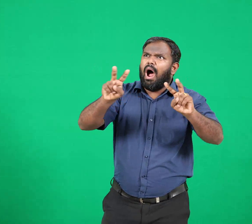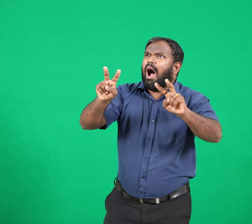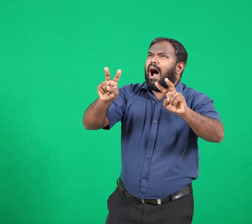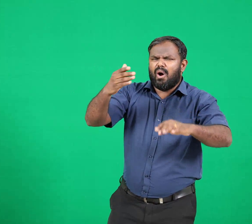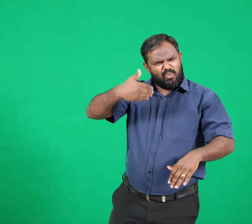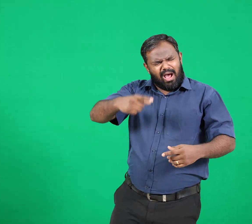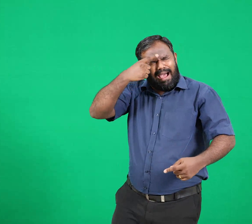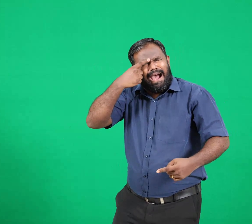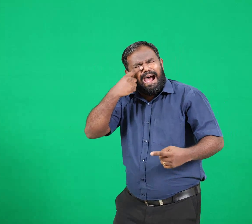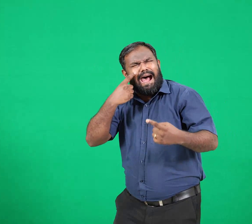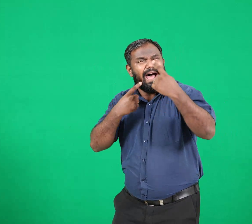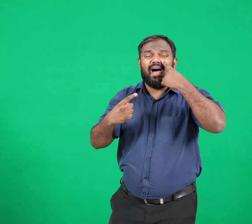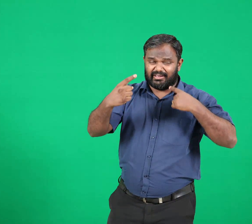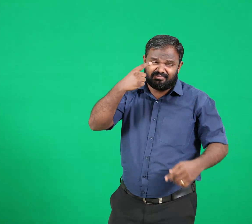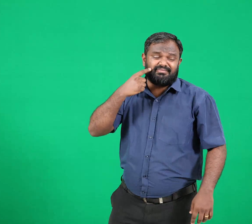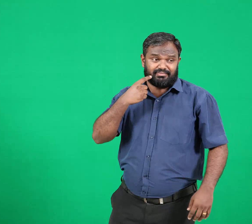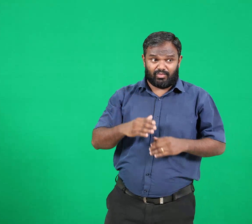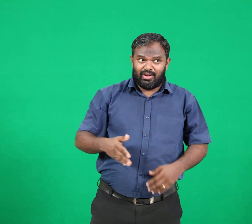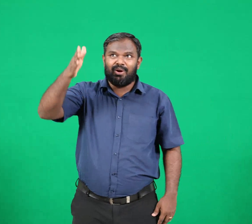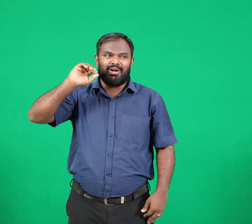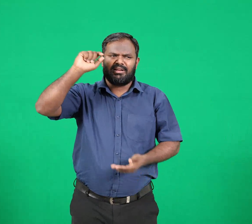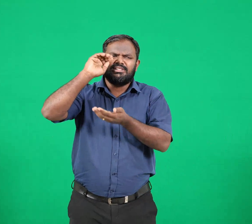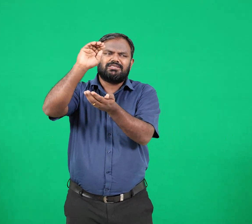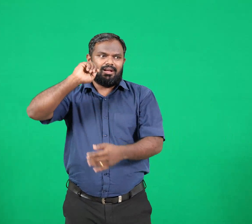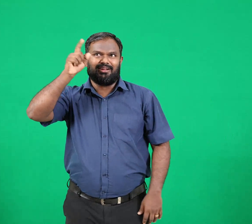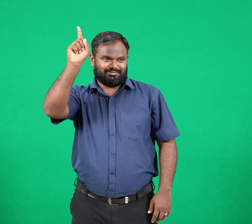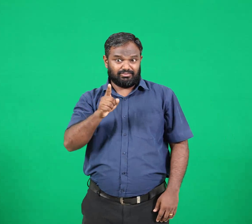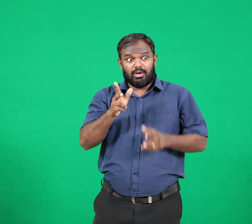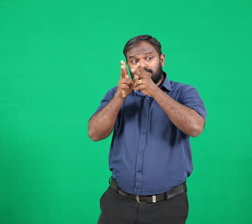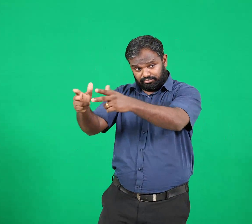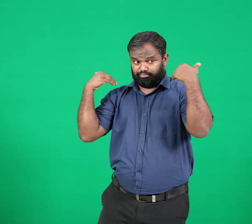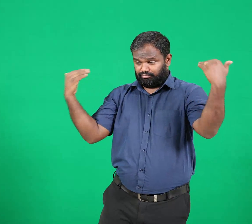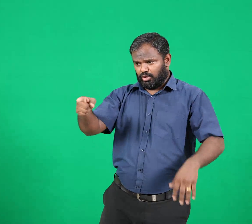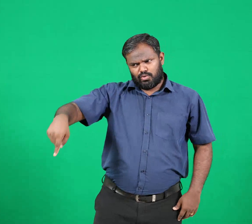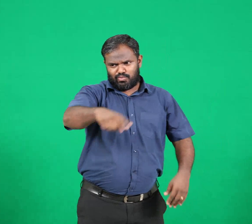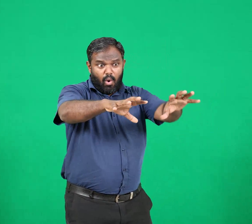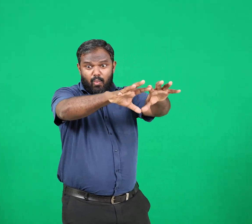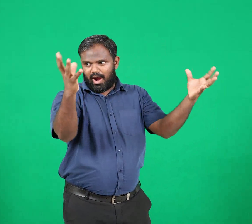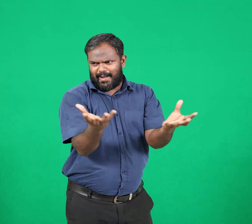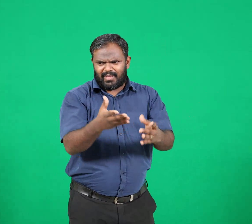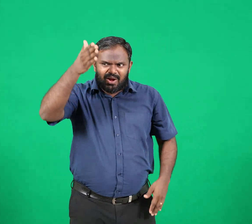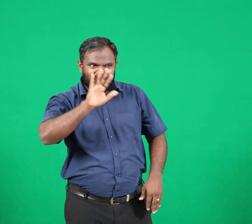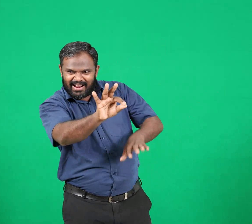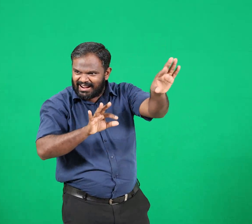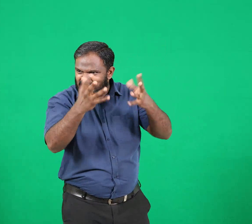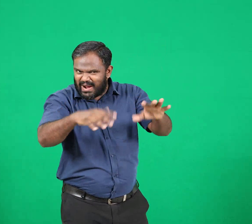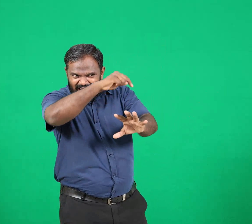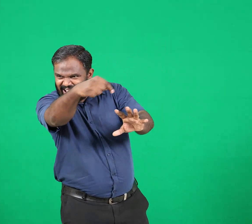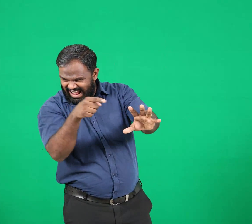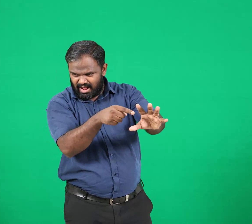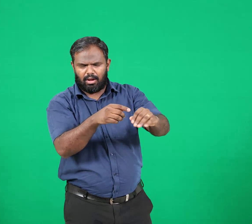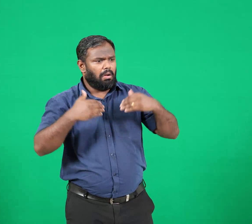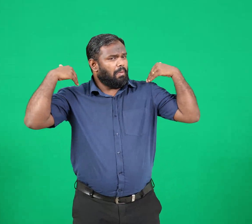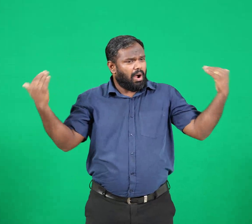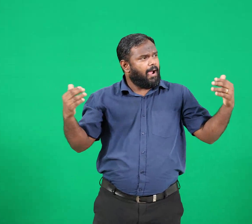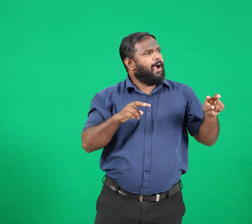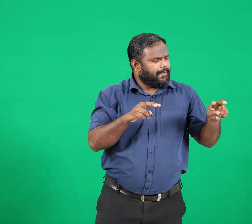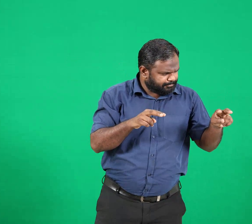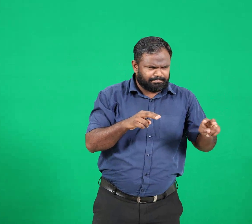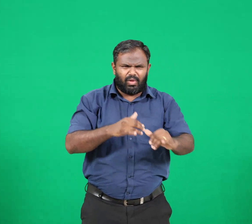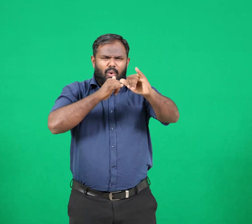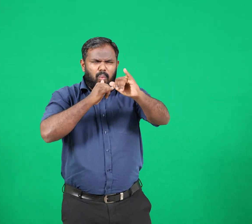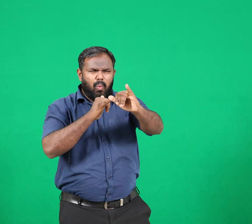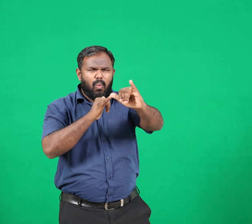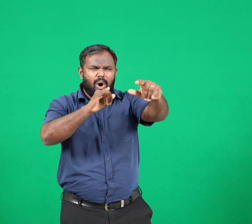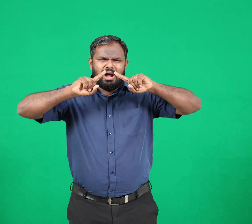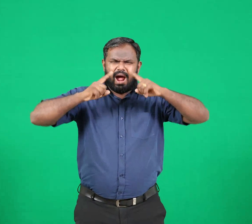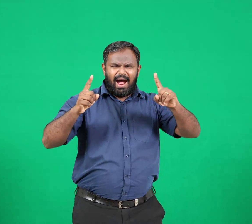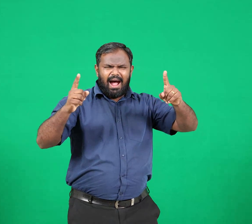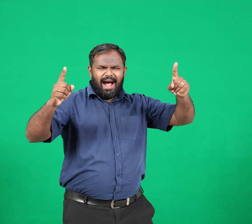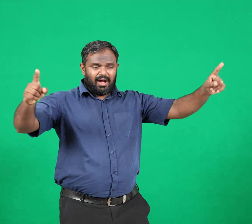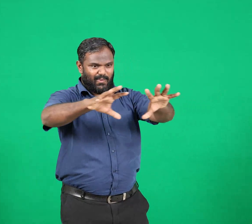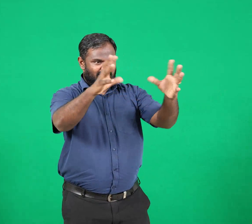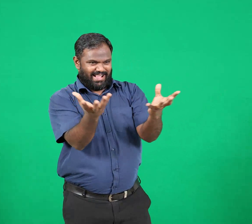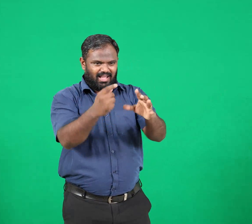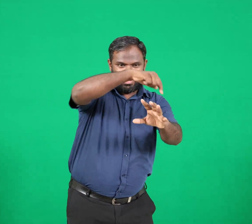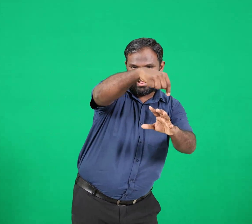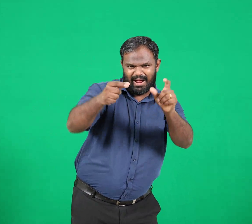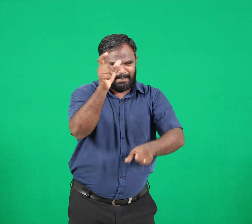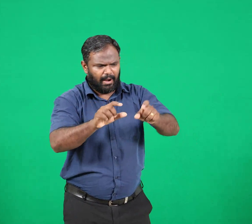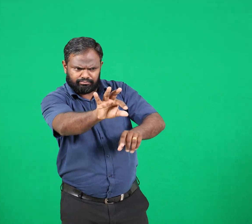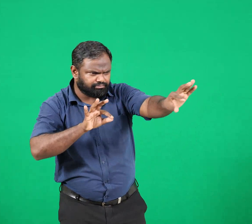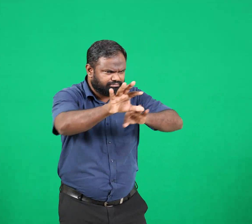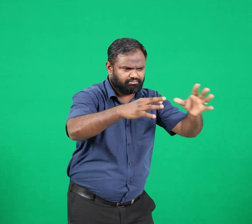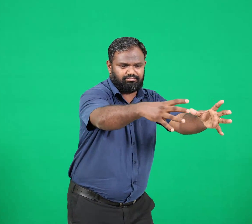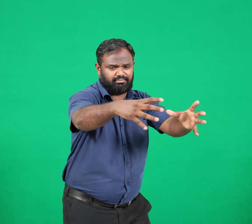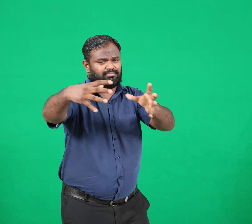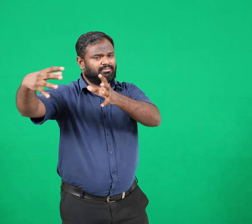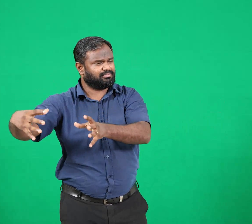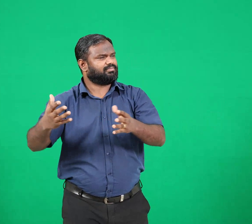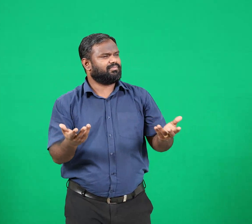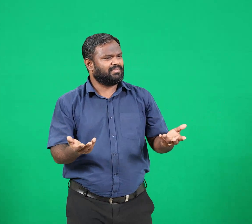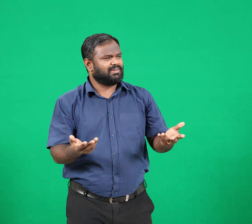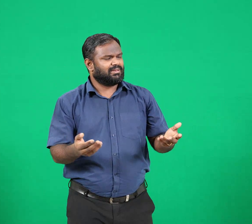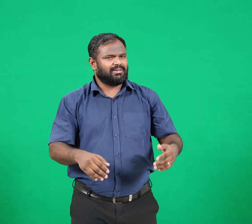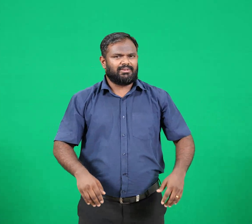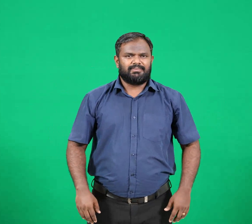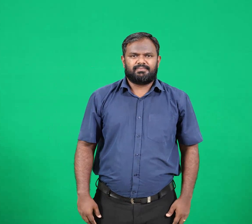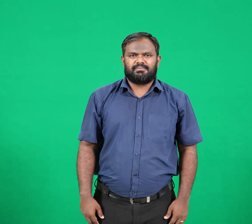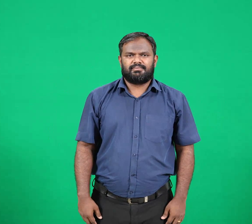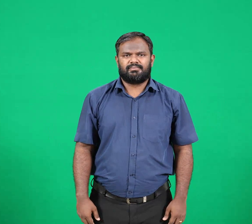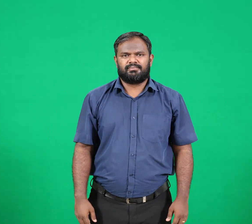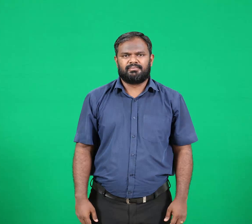And He will send out His angels with a loud trumpet call, and they will gather His elect from the four winds, from one end of the heavens to the other.